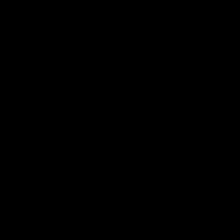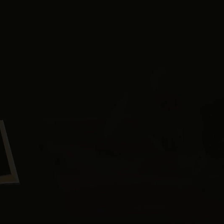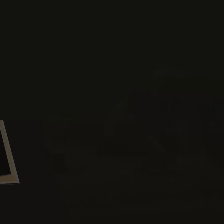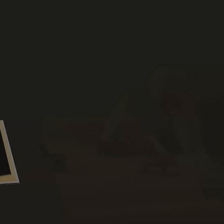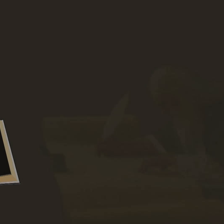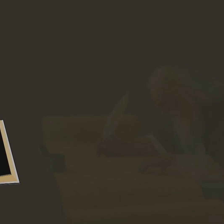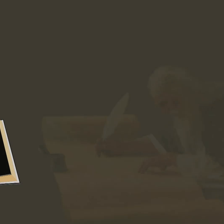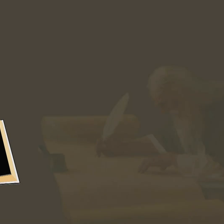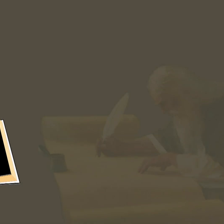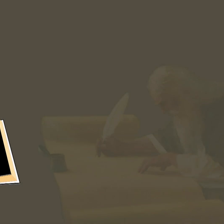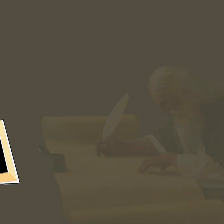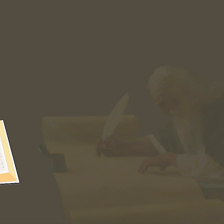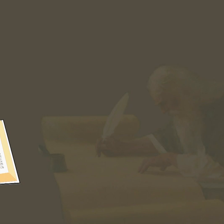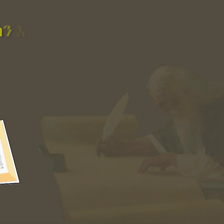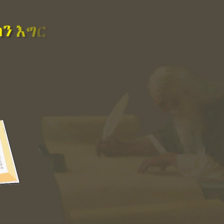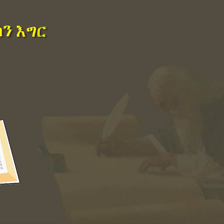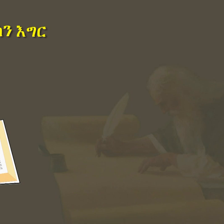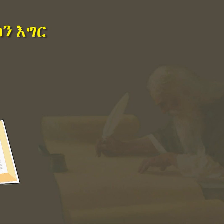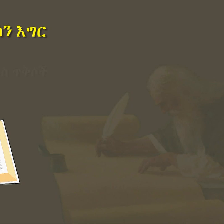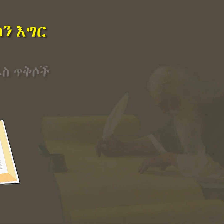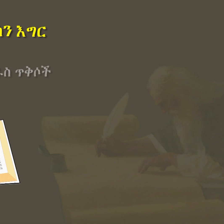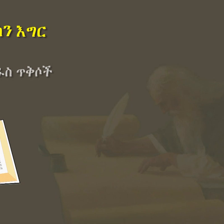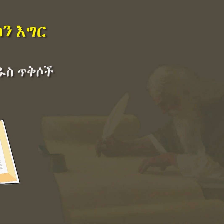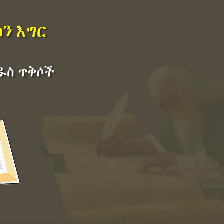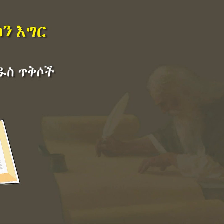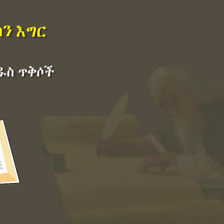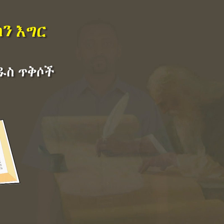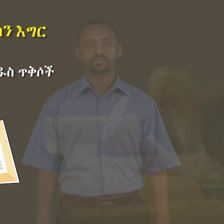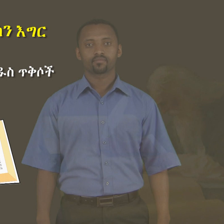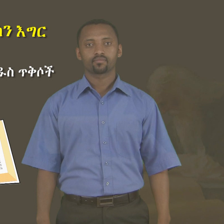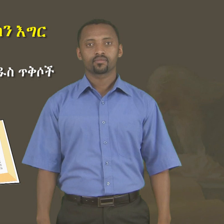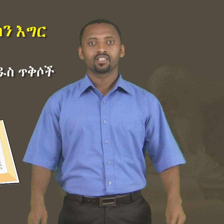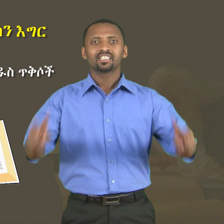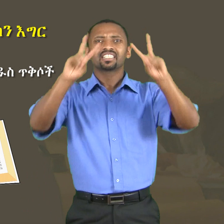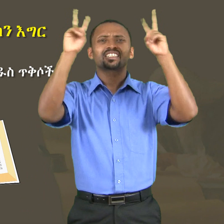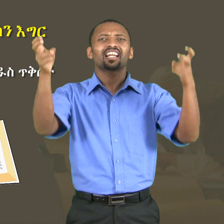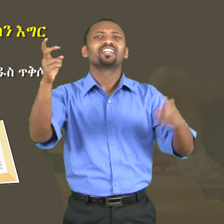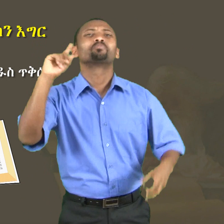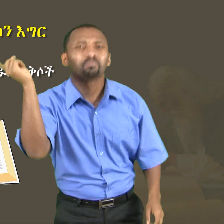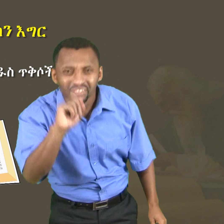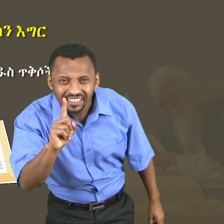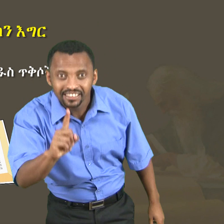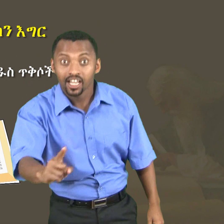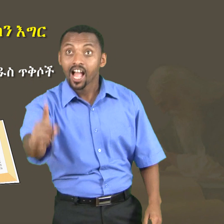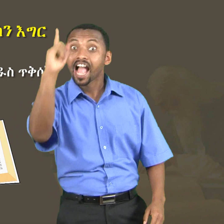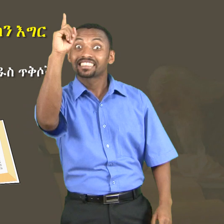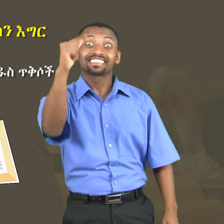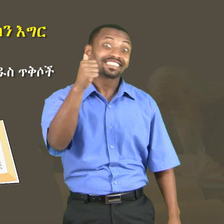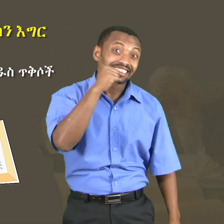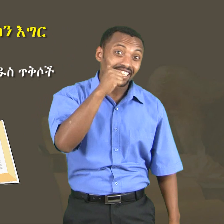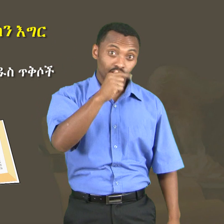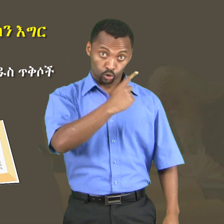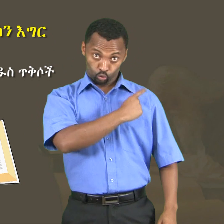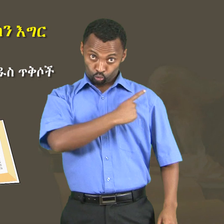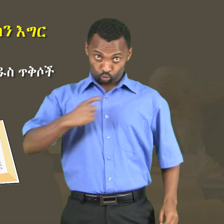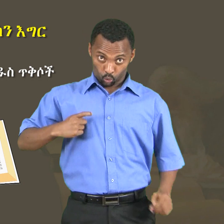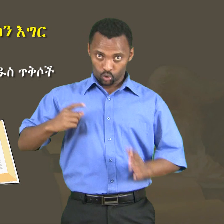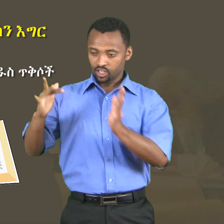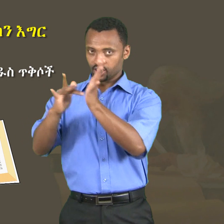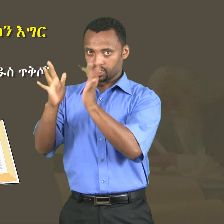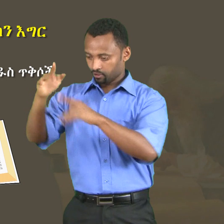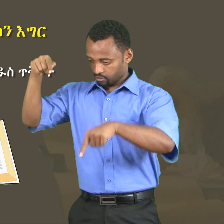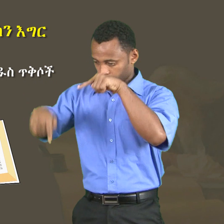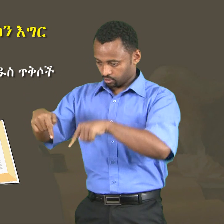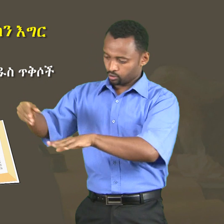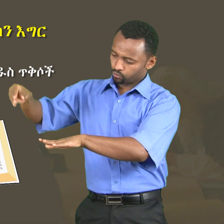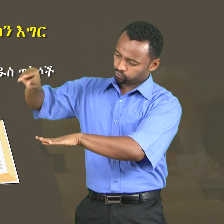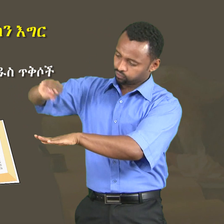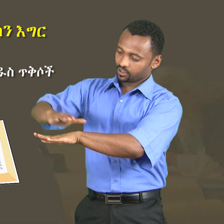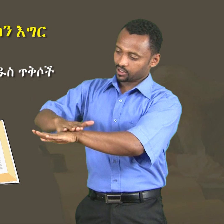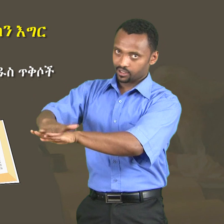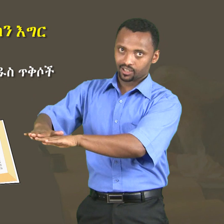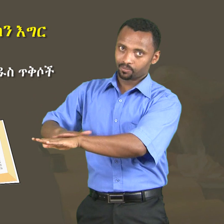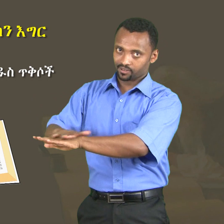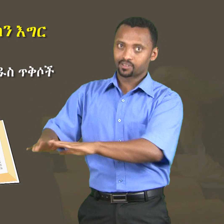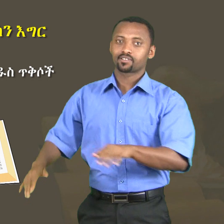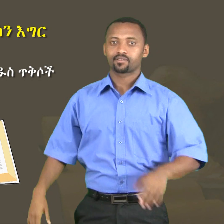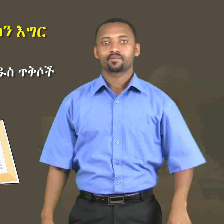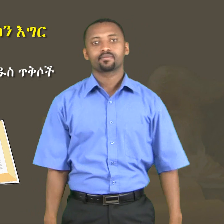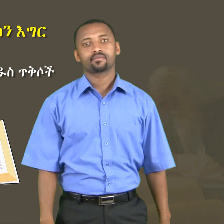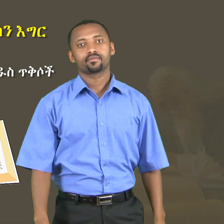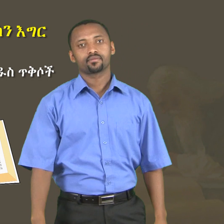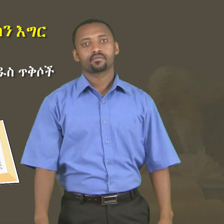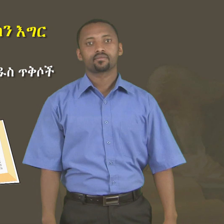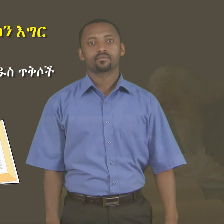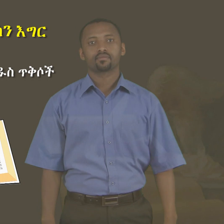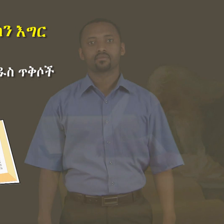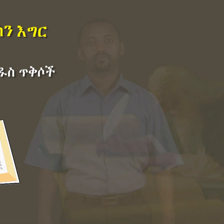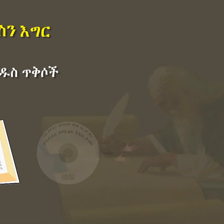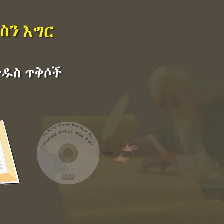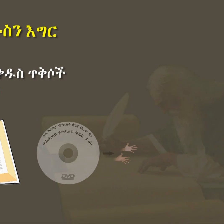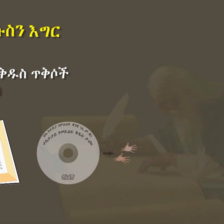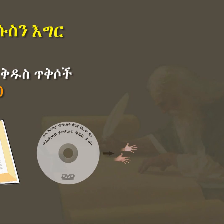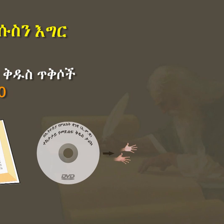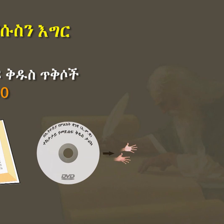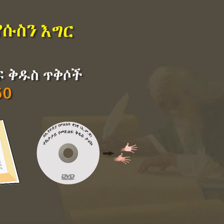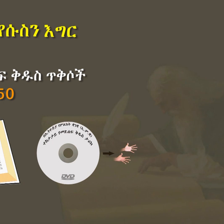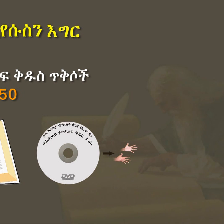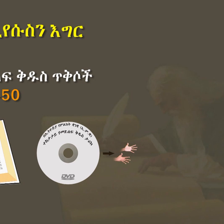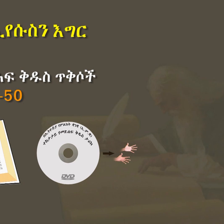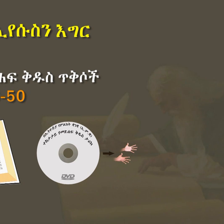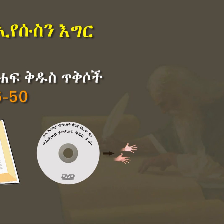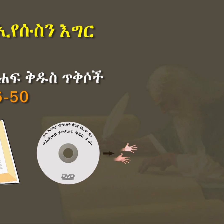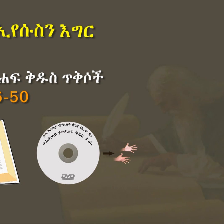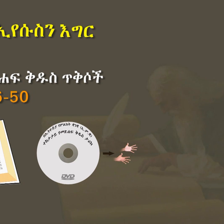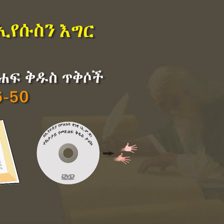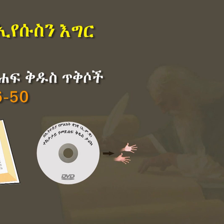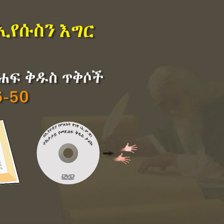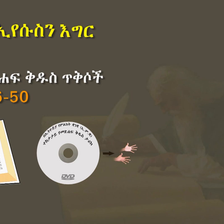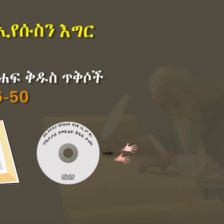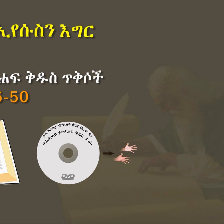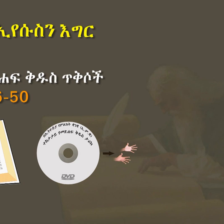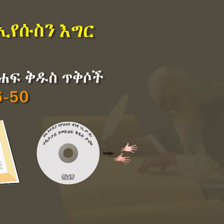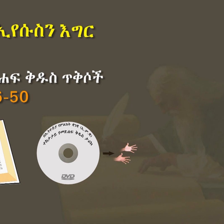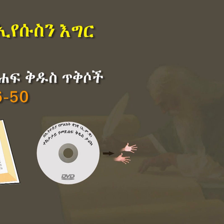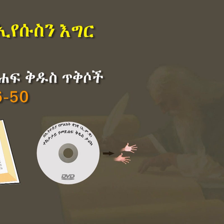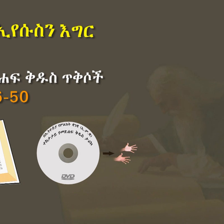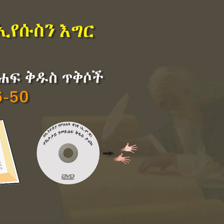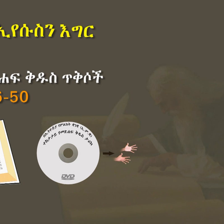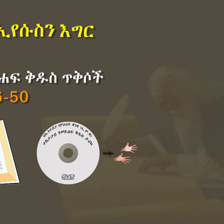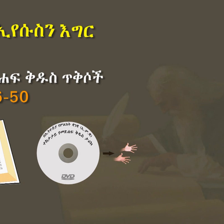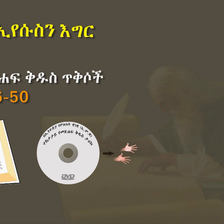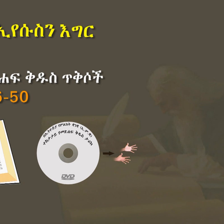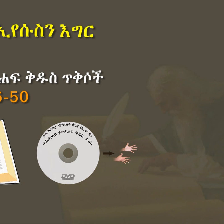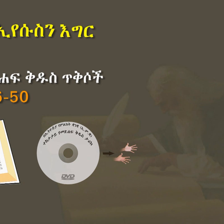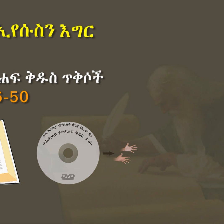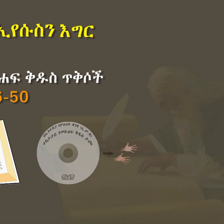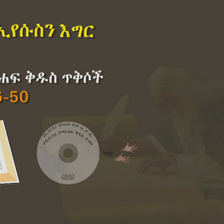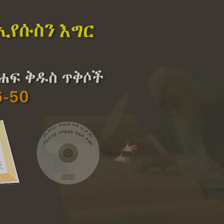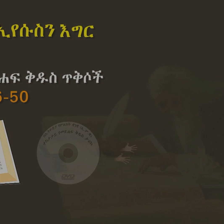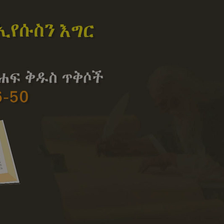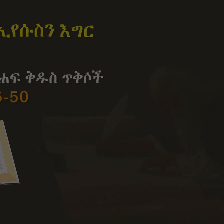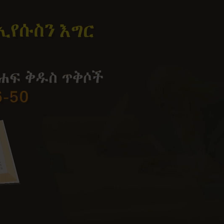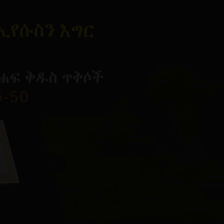A woman washes Jesus' feet